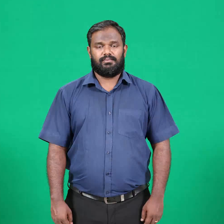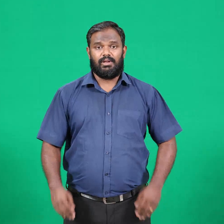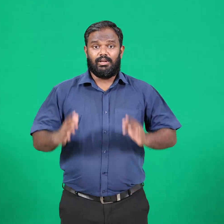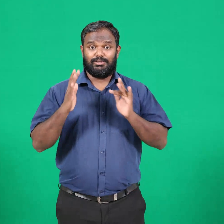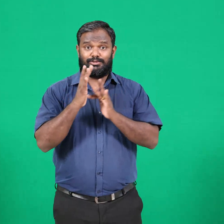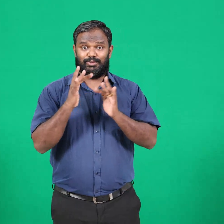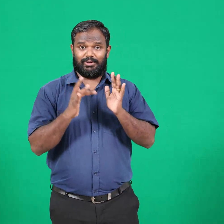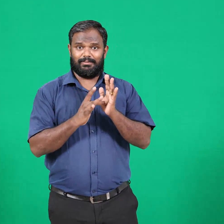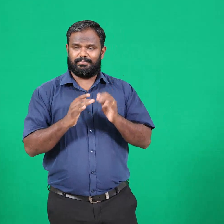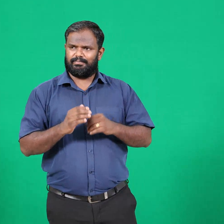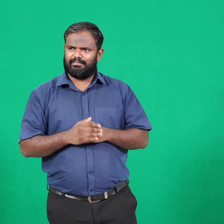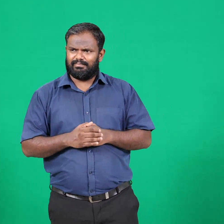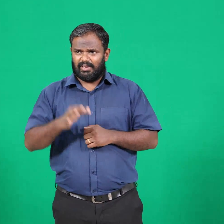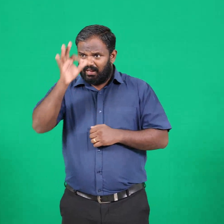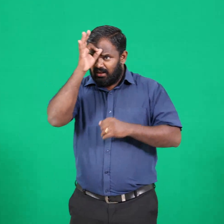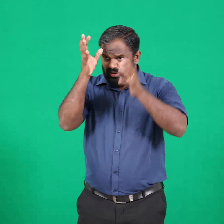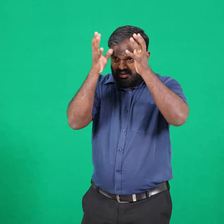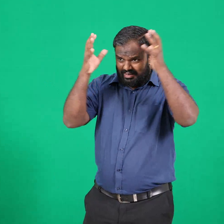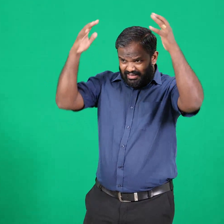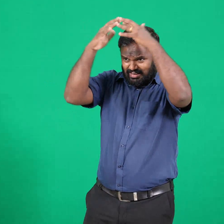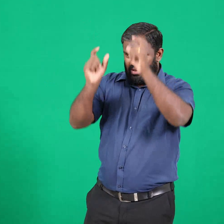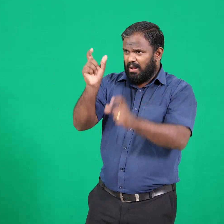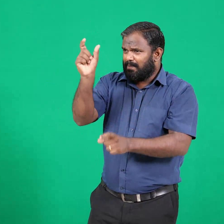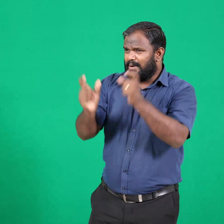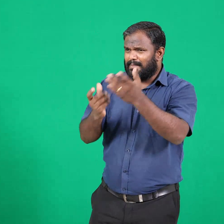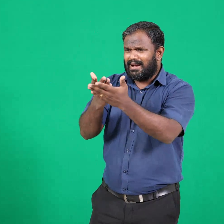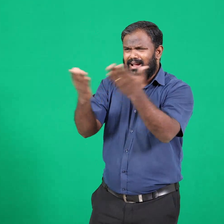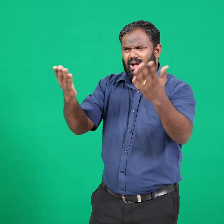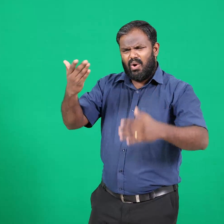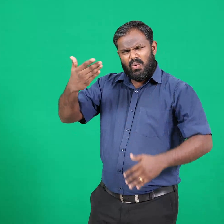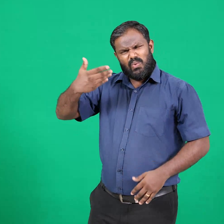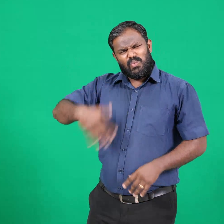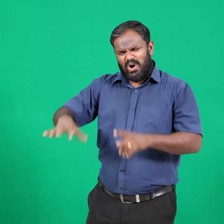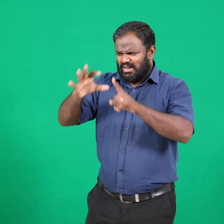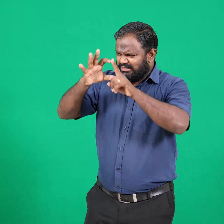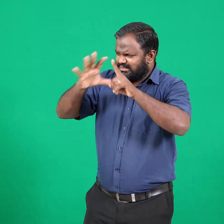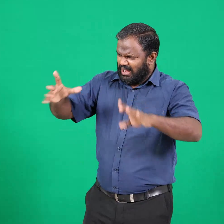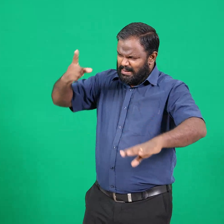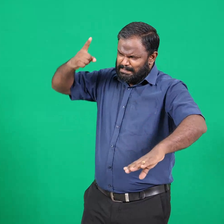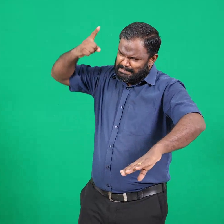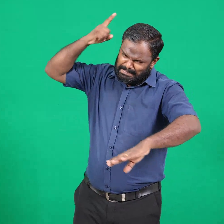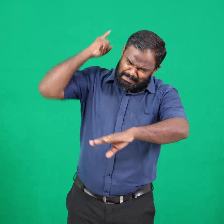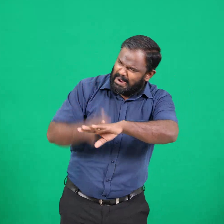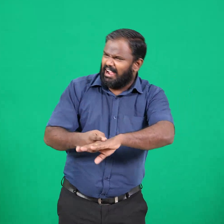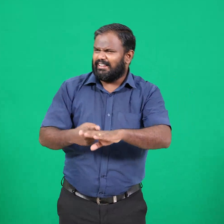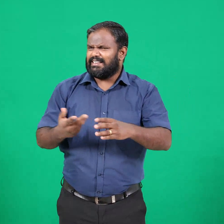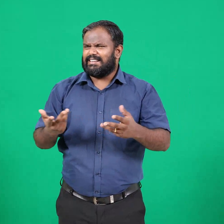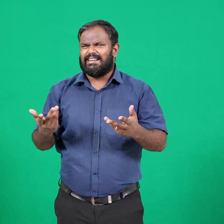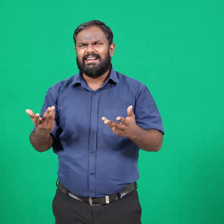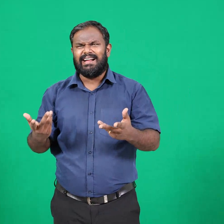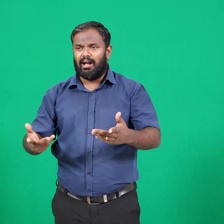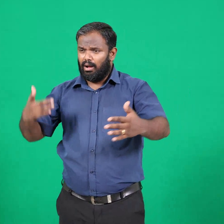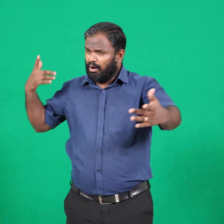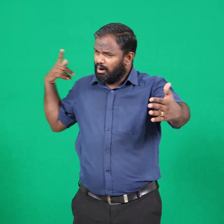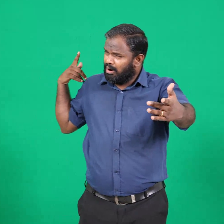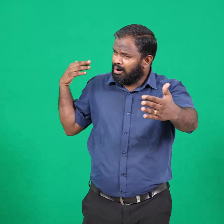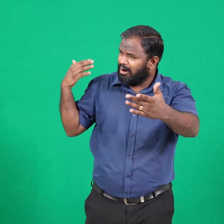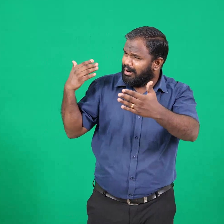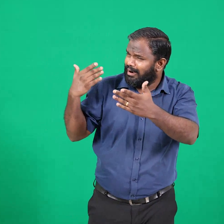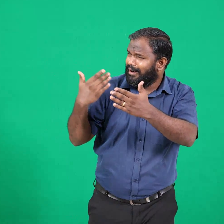Woe to you Pharisees!